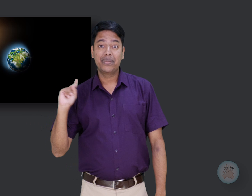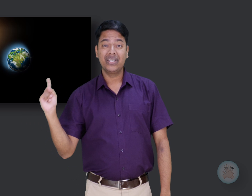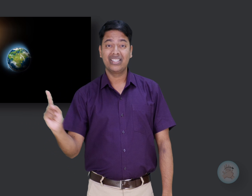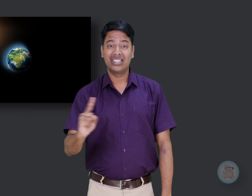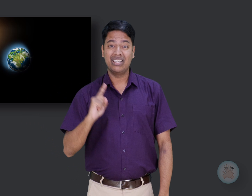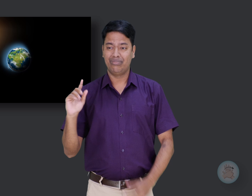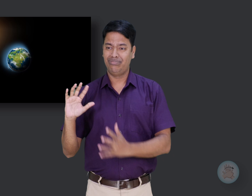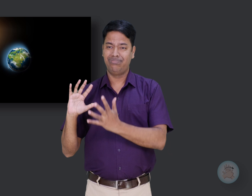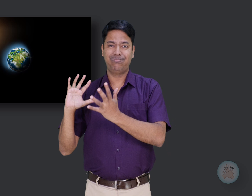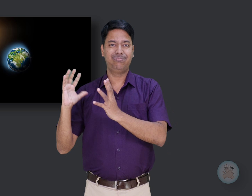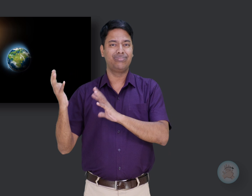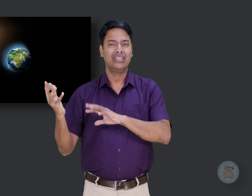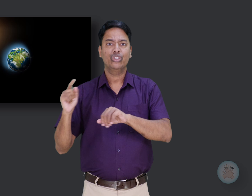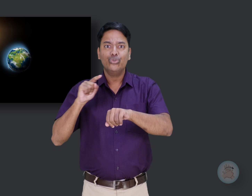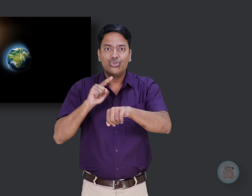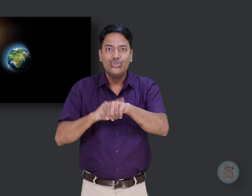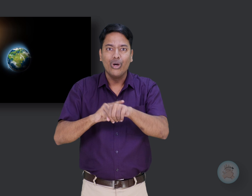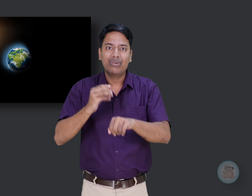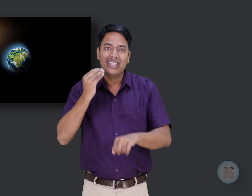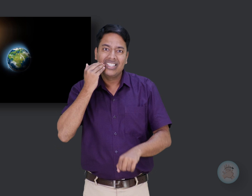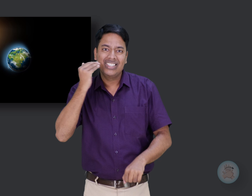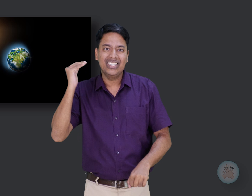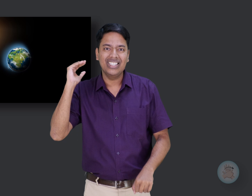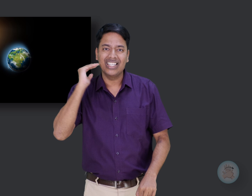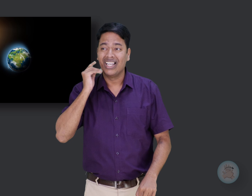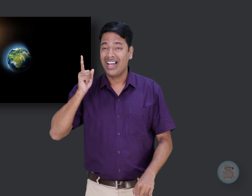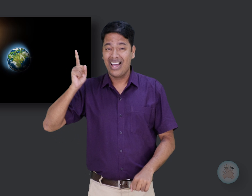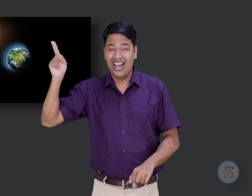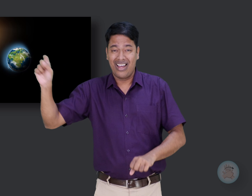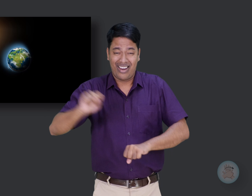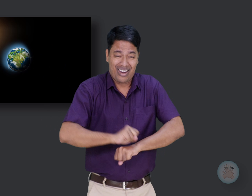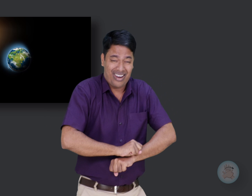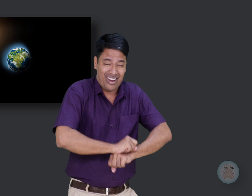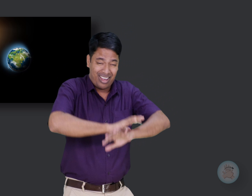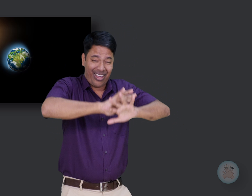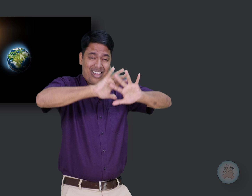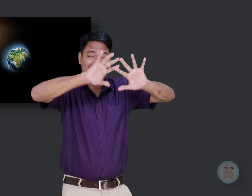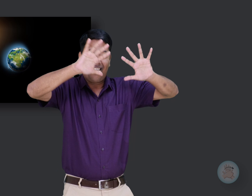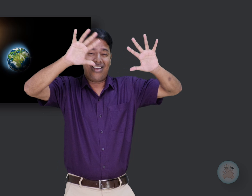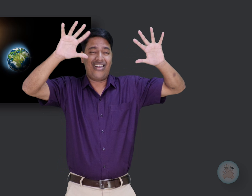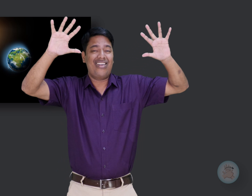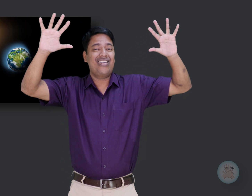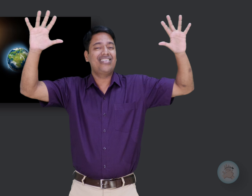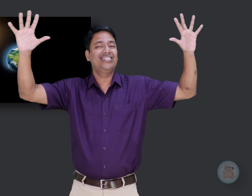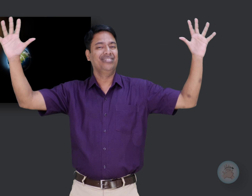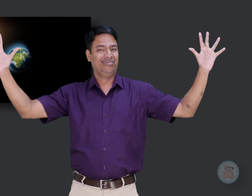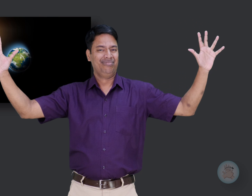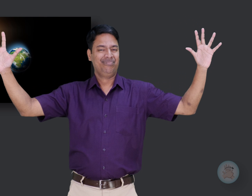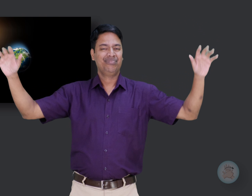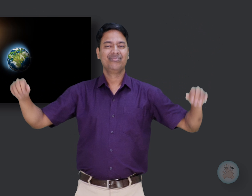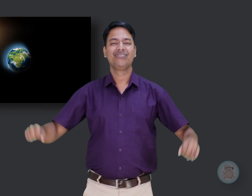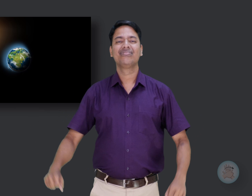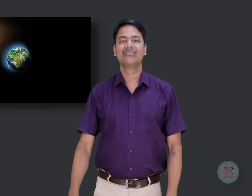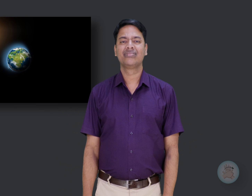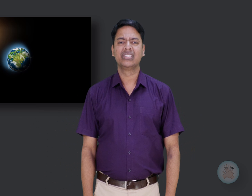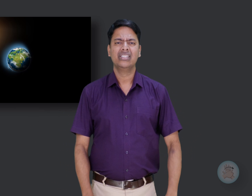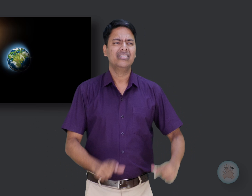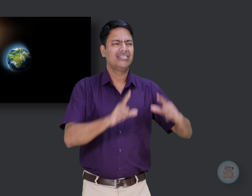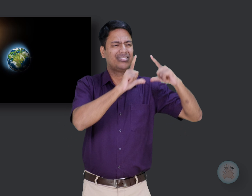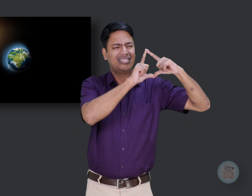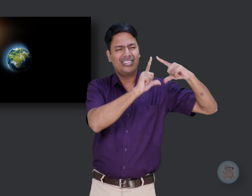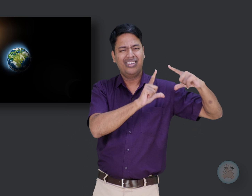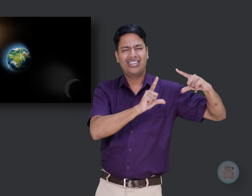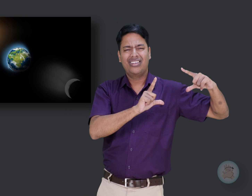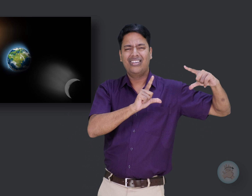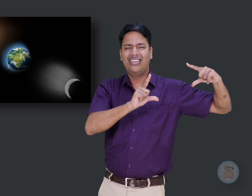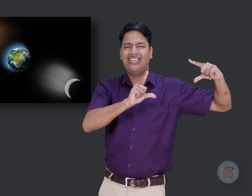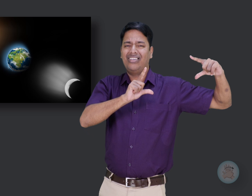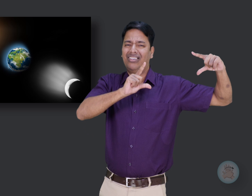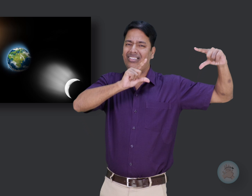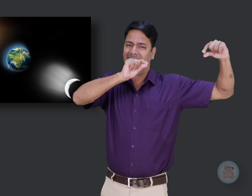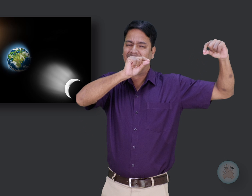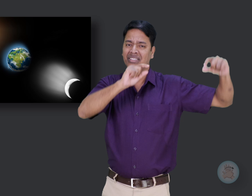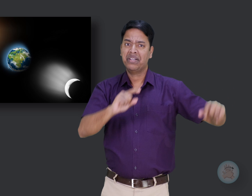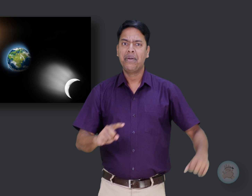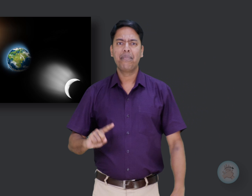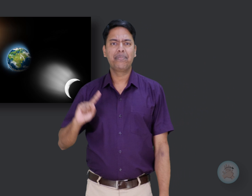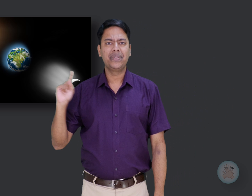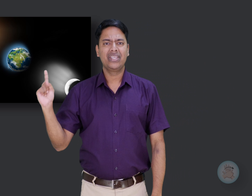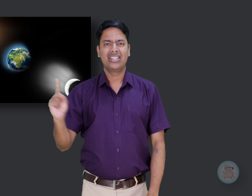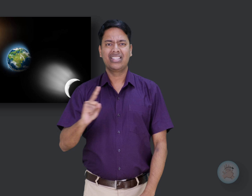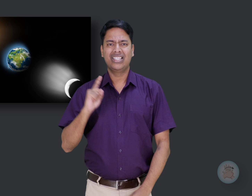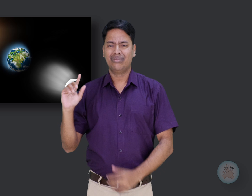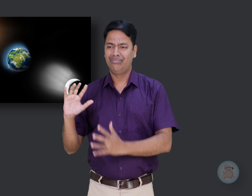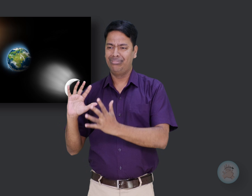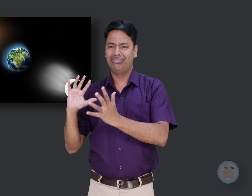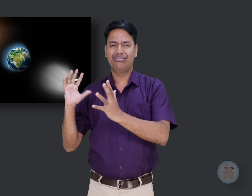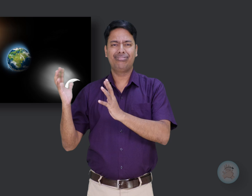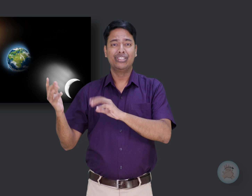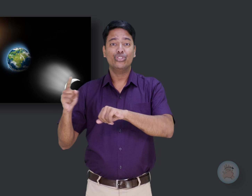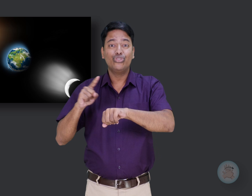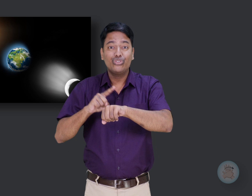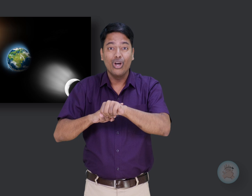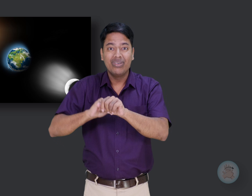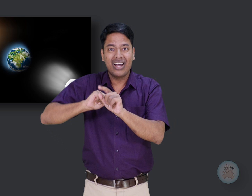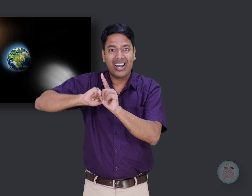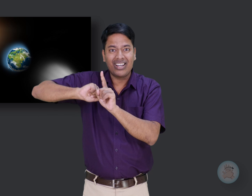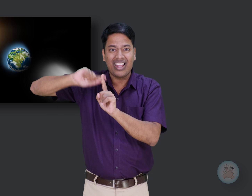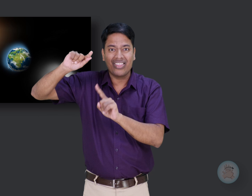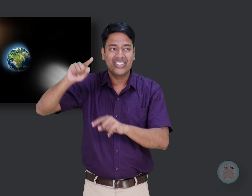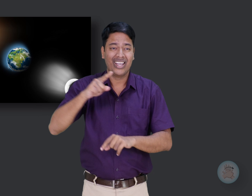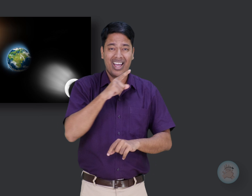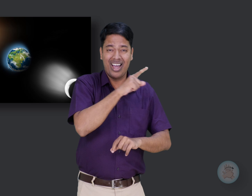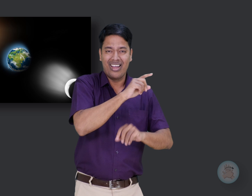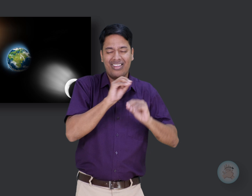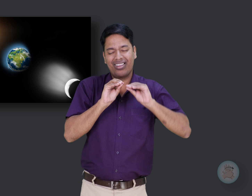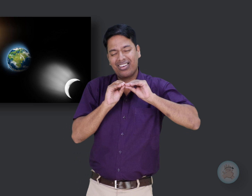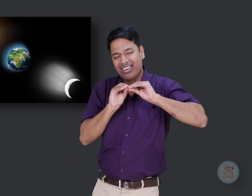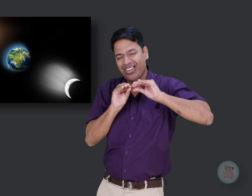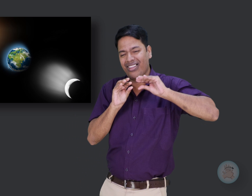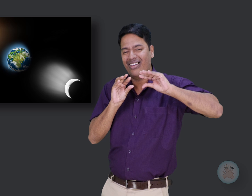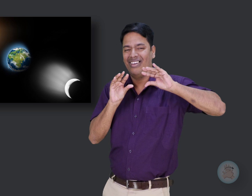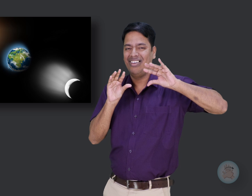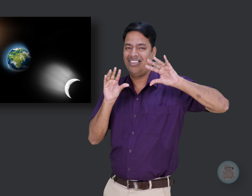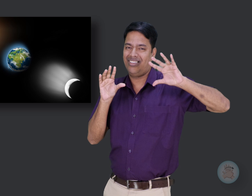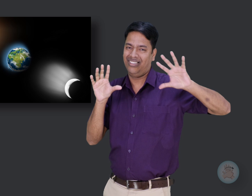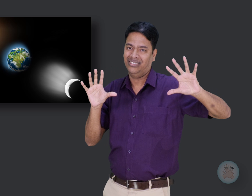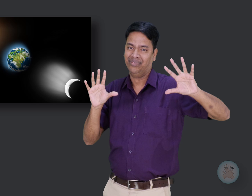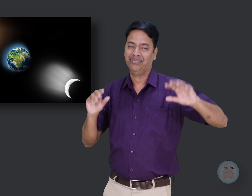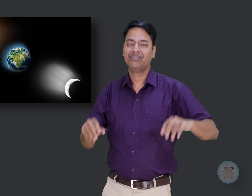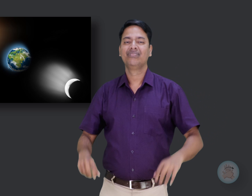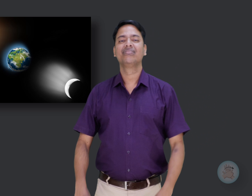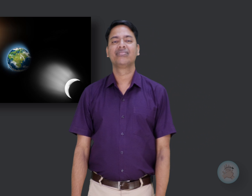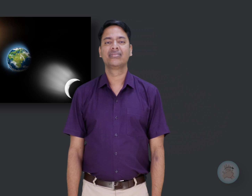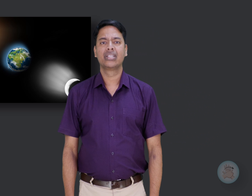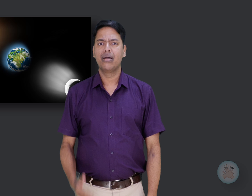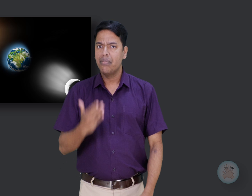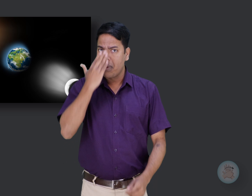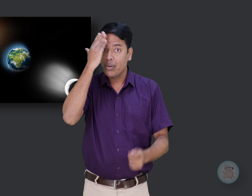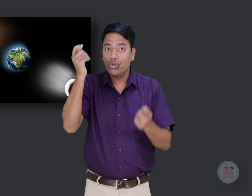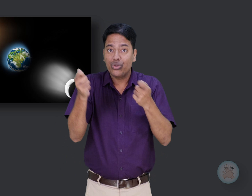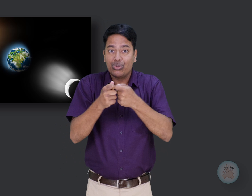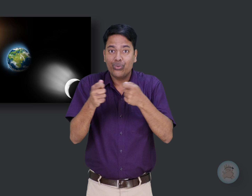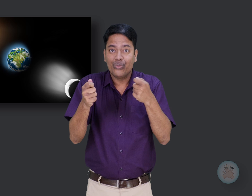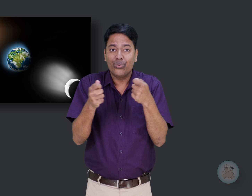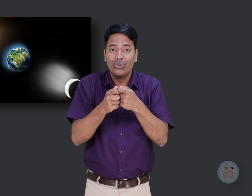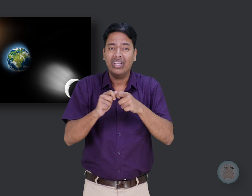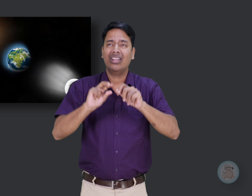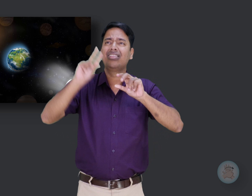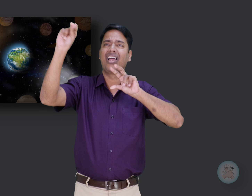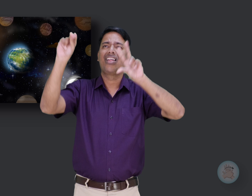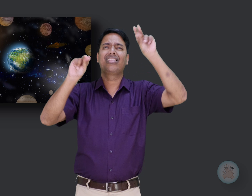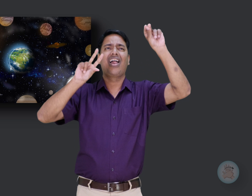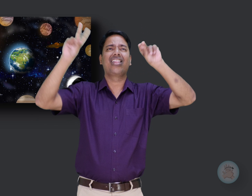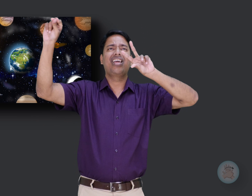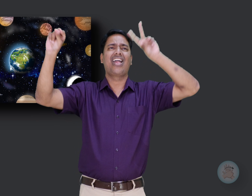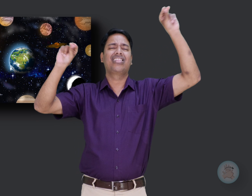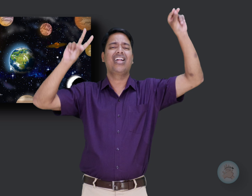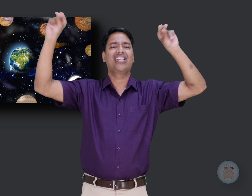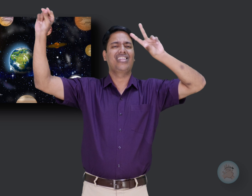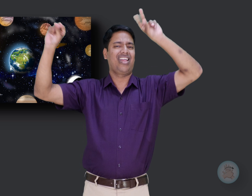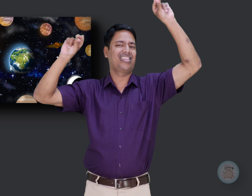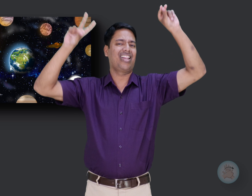God made two great lights: the greater light to rule the day and the lesser light to rule the night.